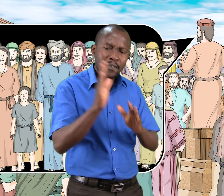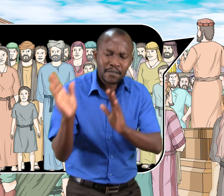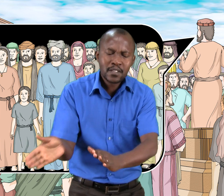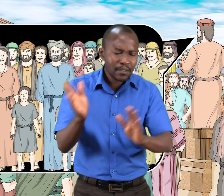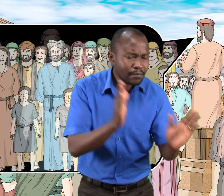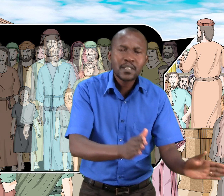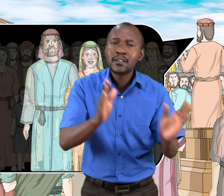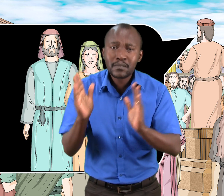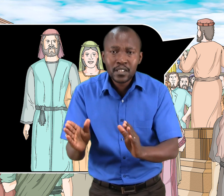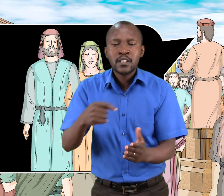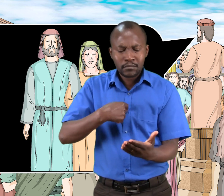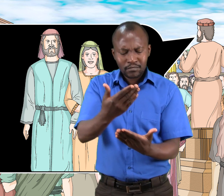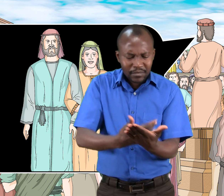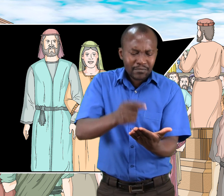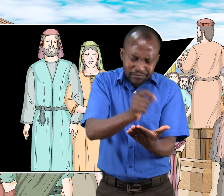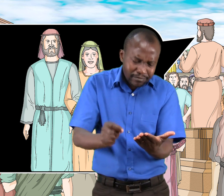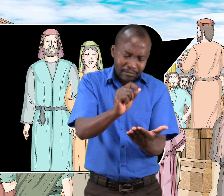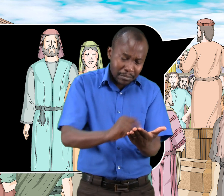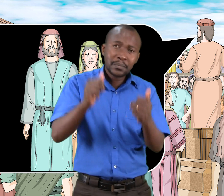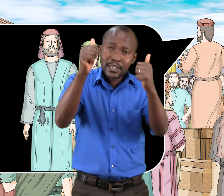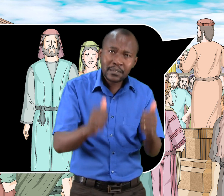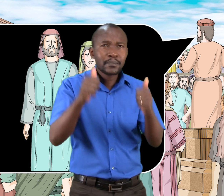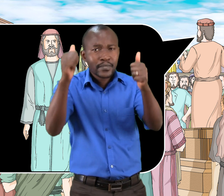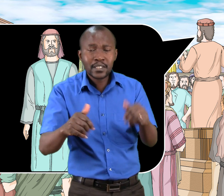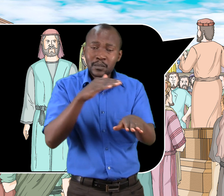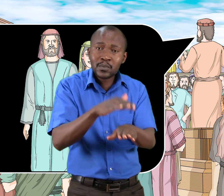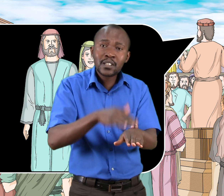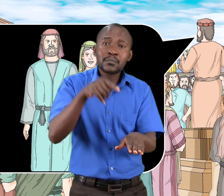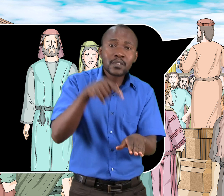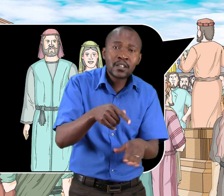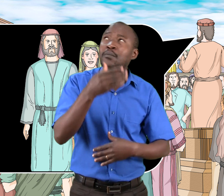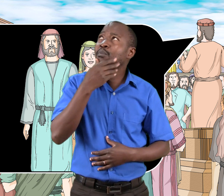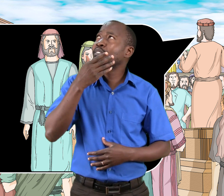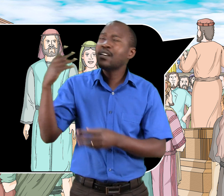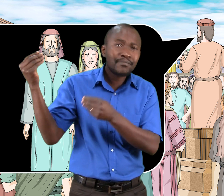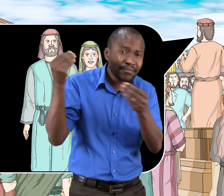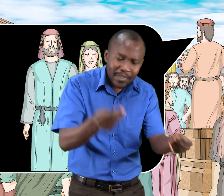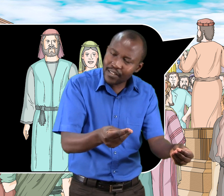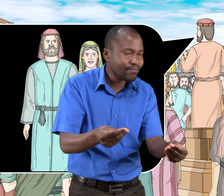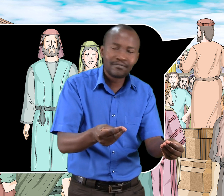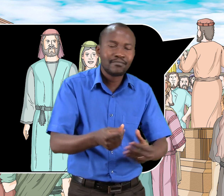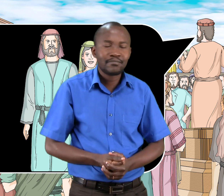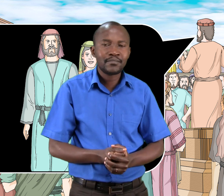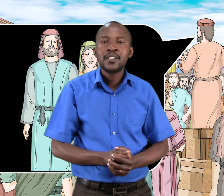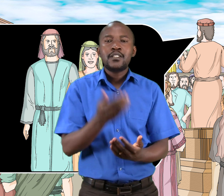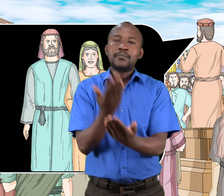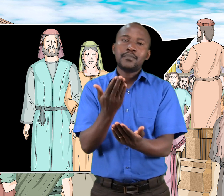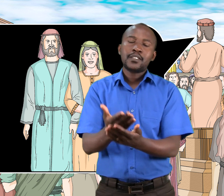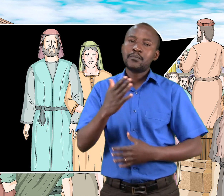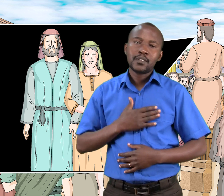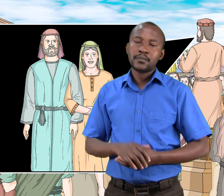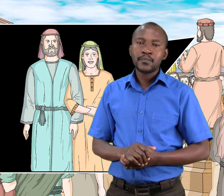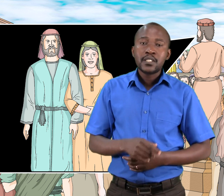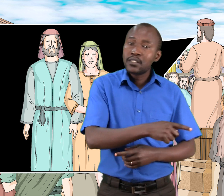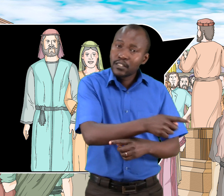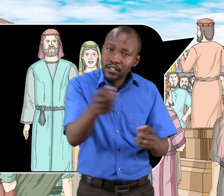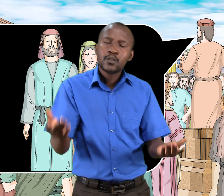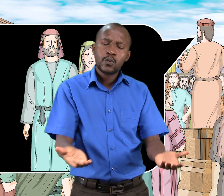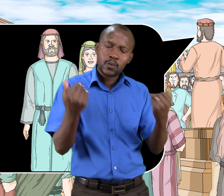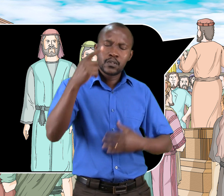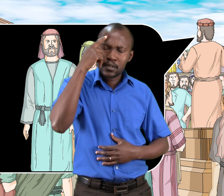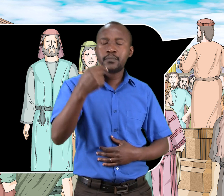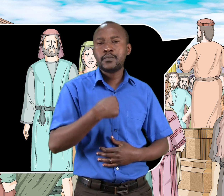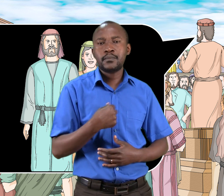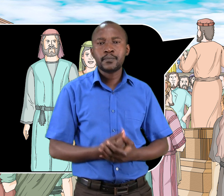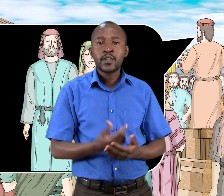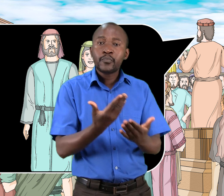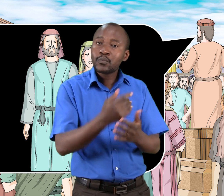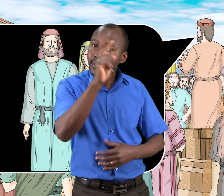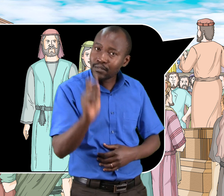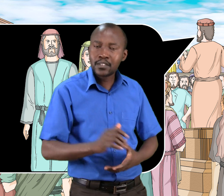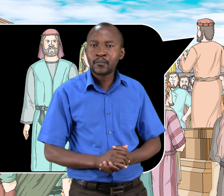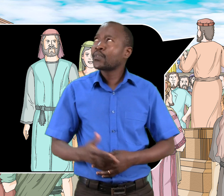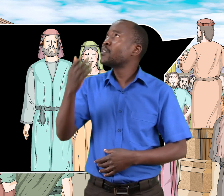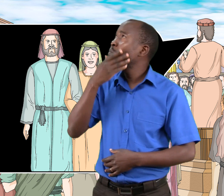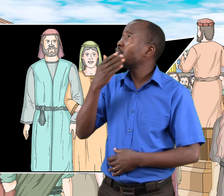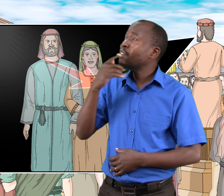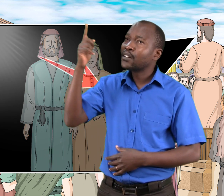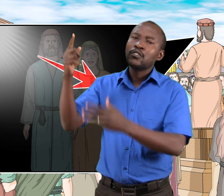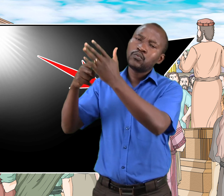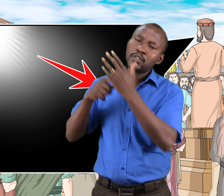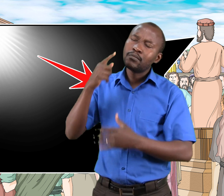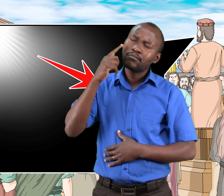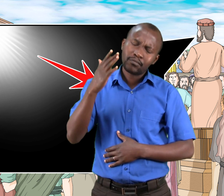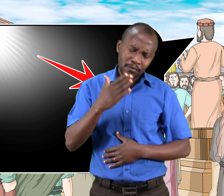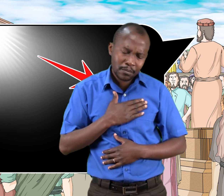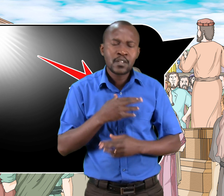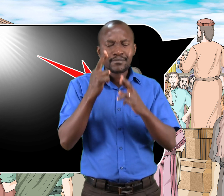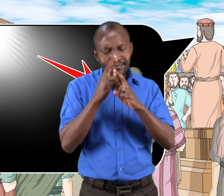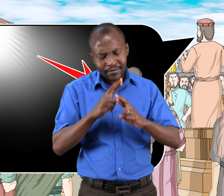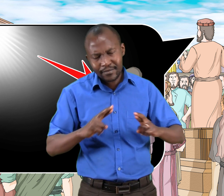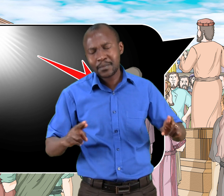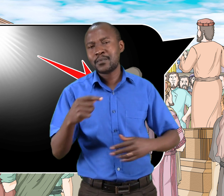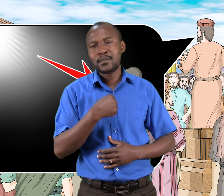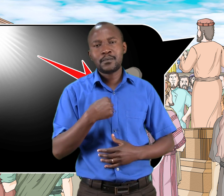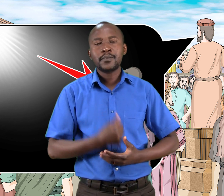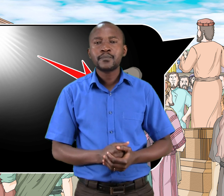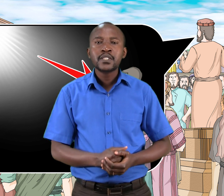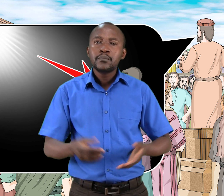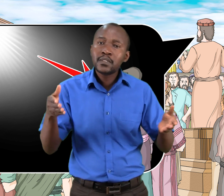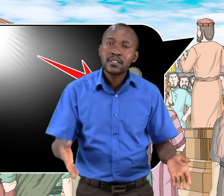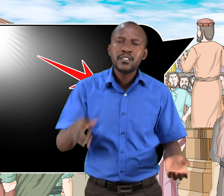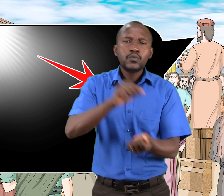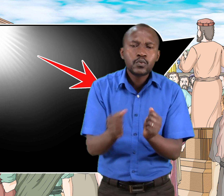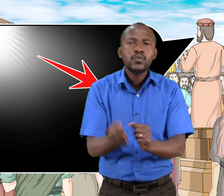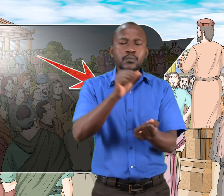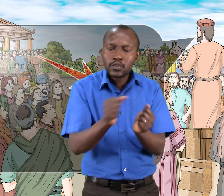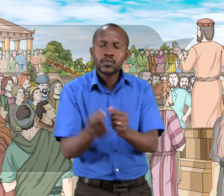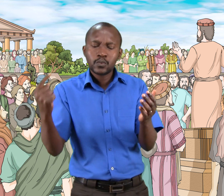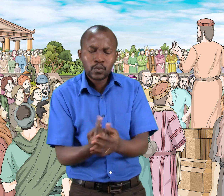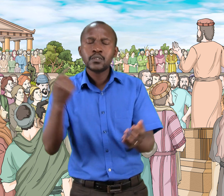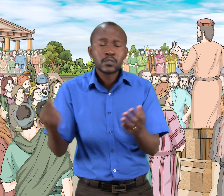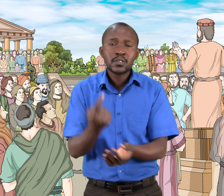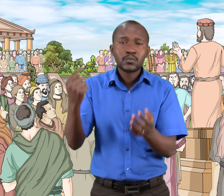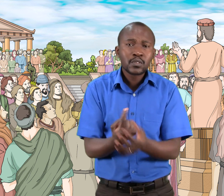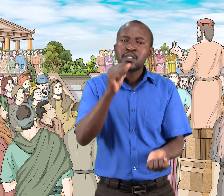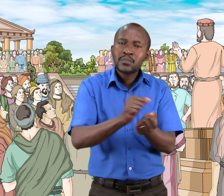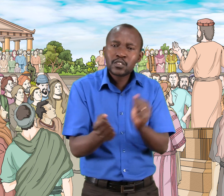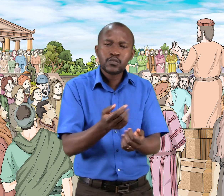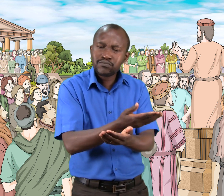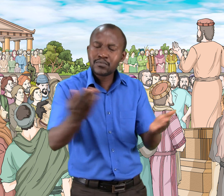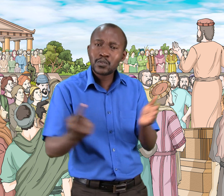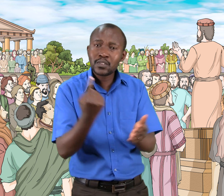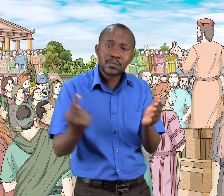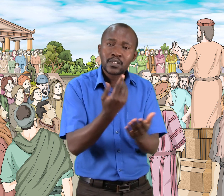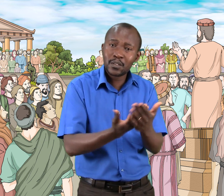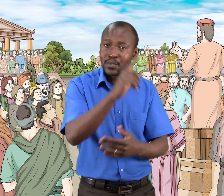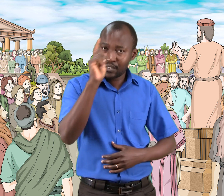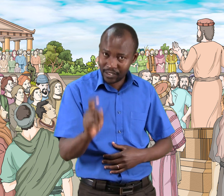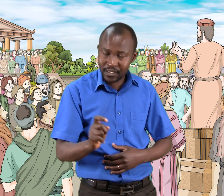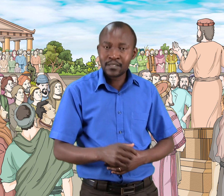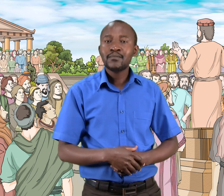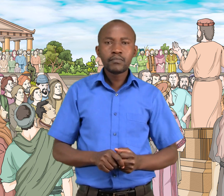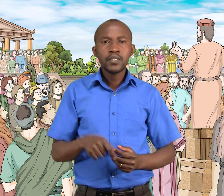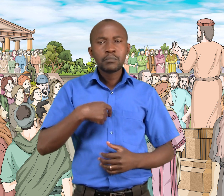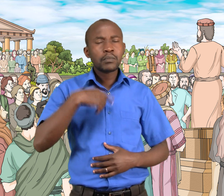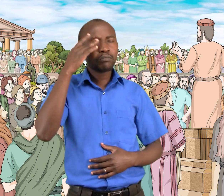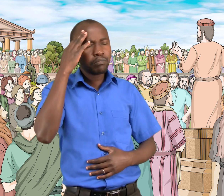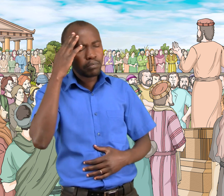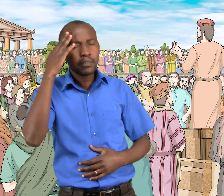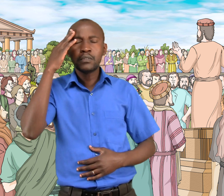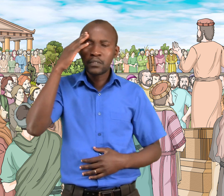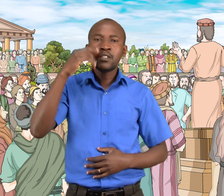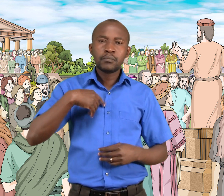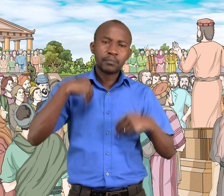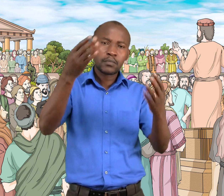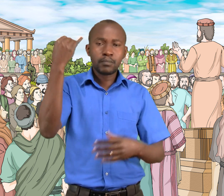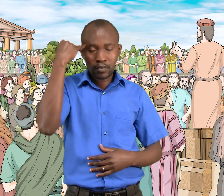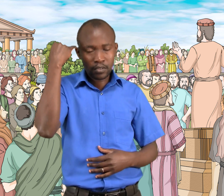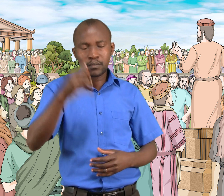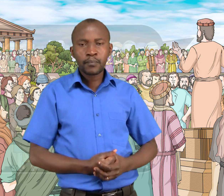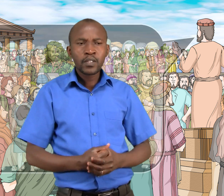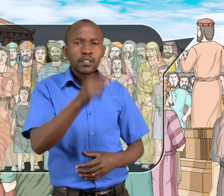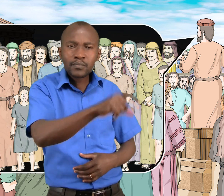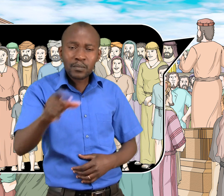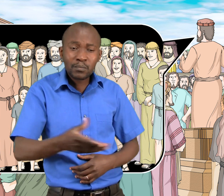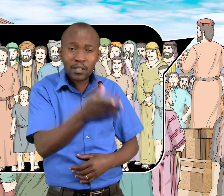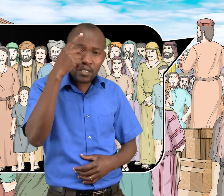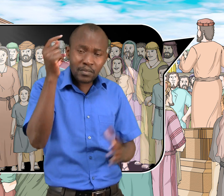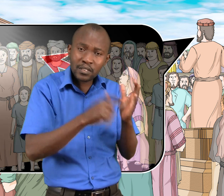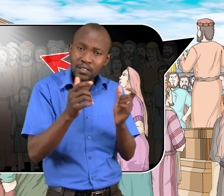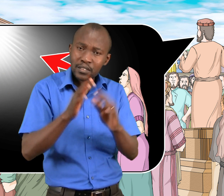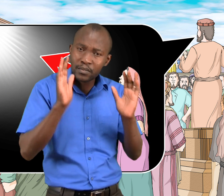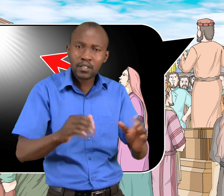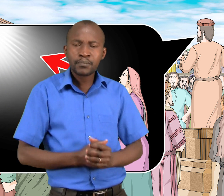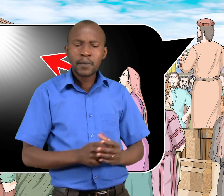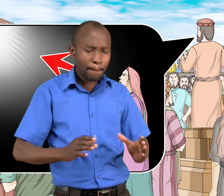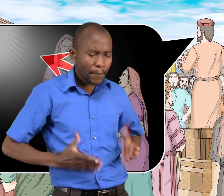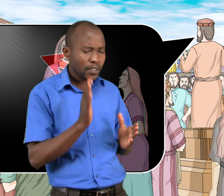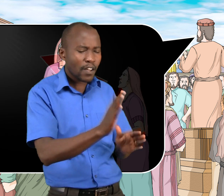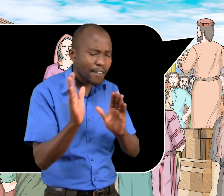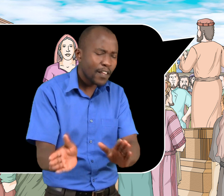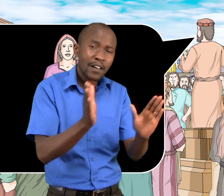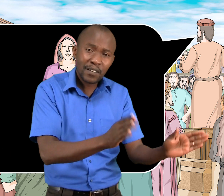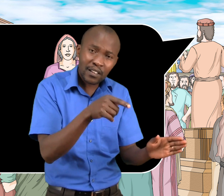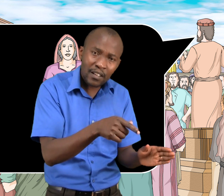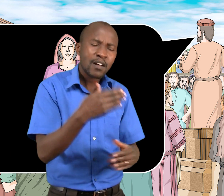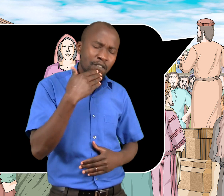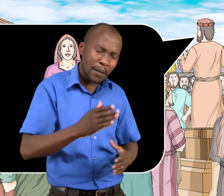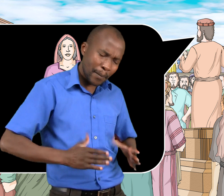Was a man already circumcised when he was called? He should not become uncircumcised. Was a man still uncircumcised when called? He should not be circumcised. Circumcision is nothing and uncircumcision is nothing. Keeping God’s commandments is what counts.